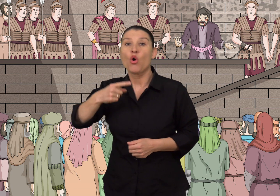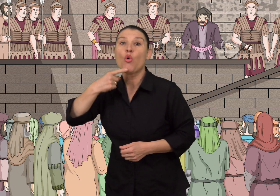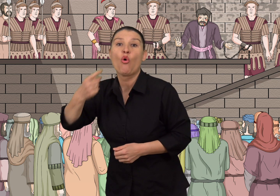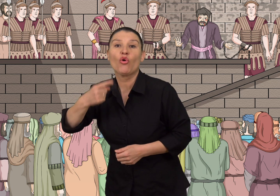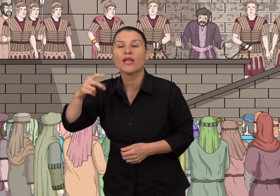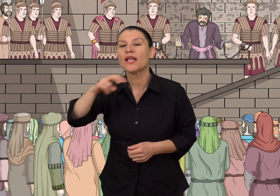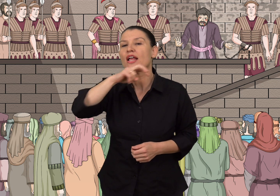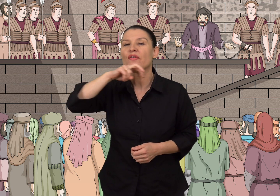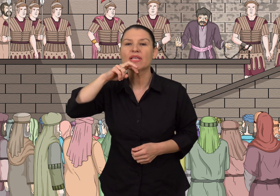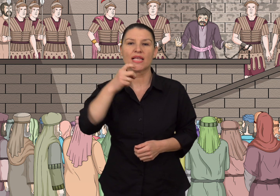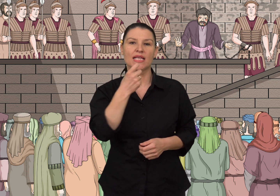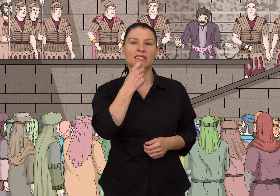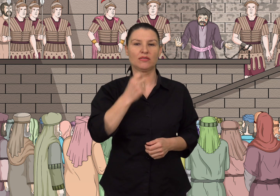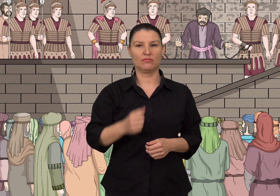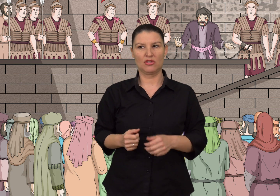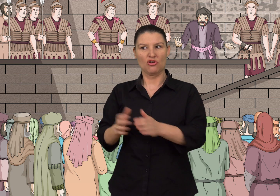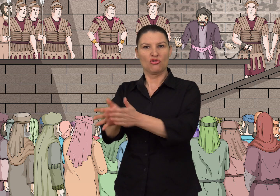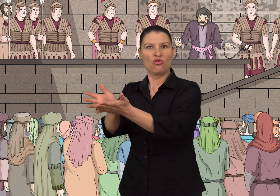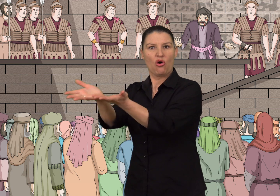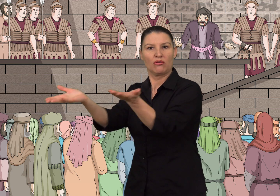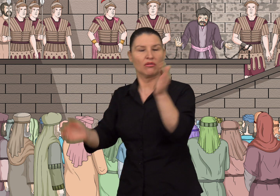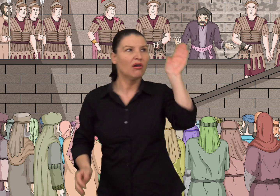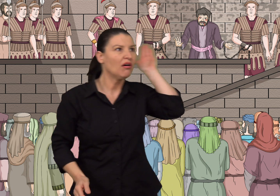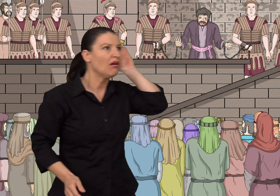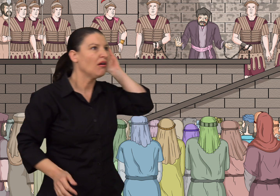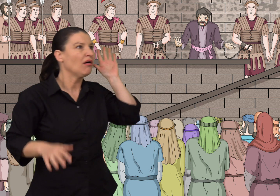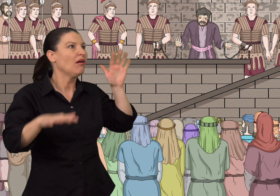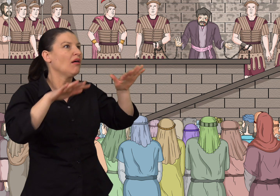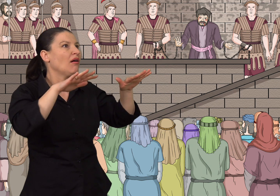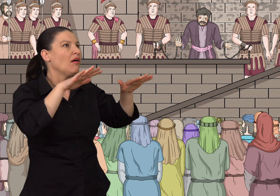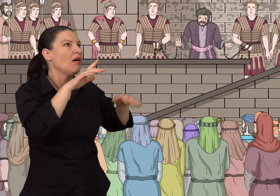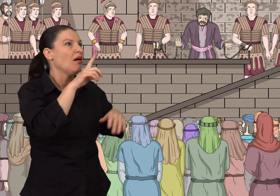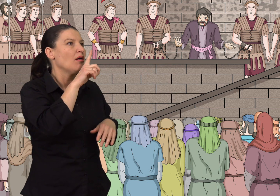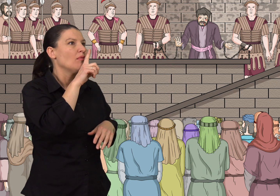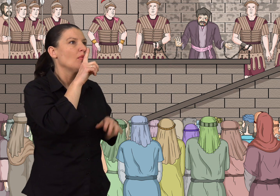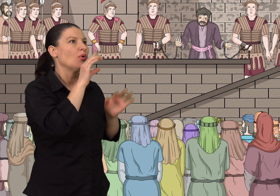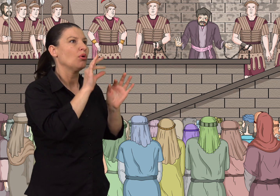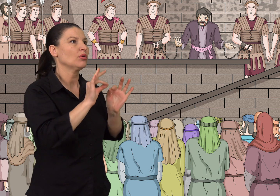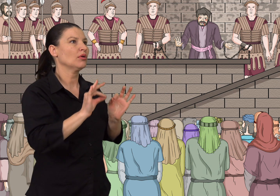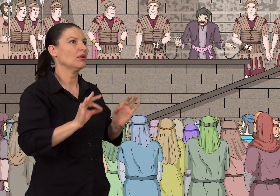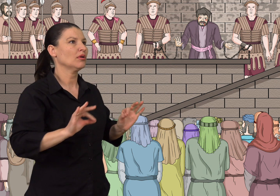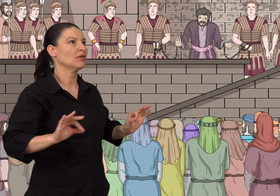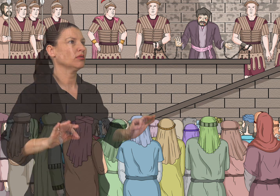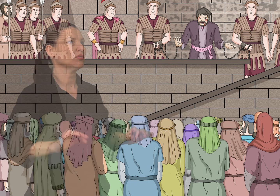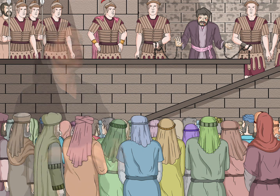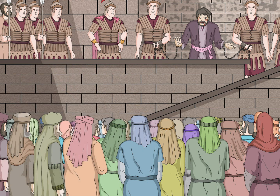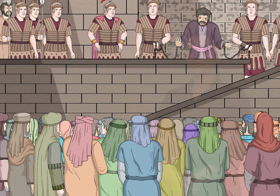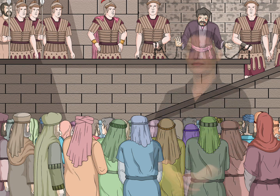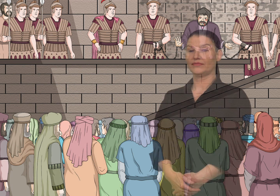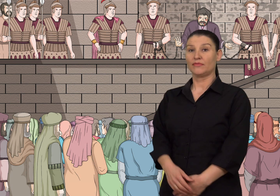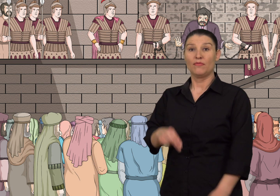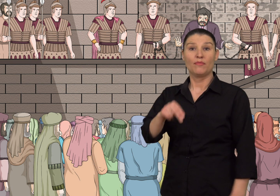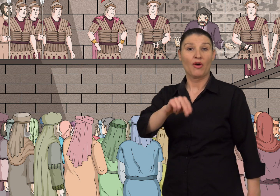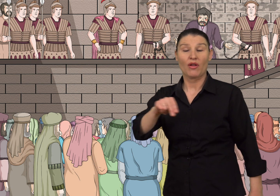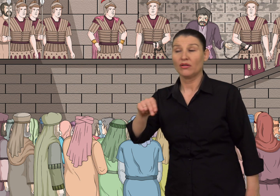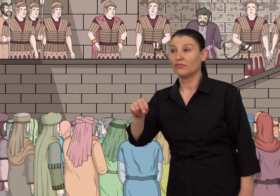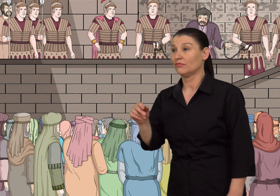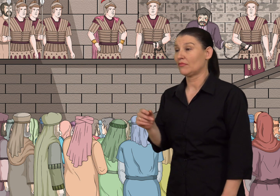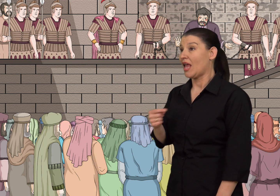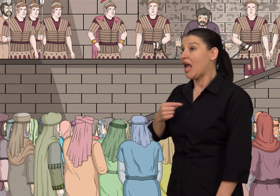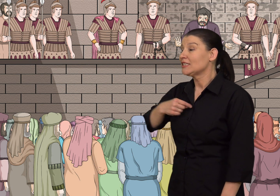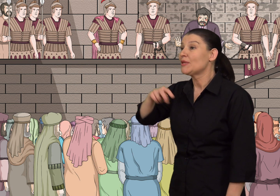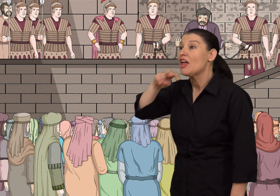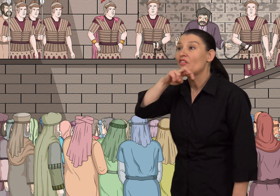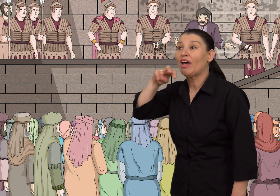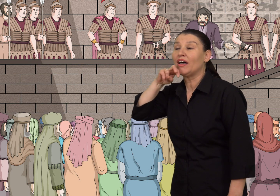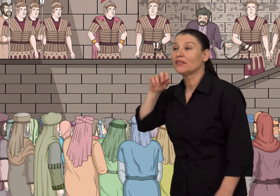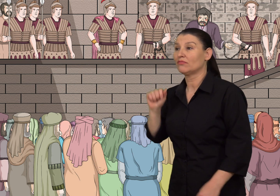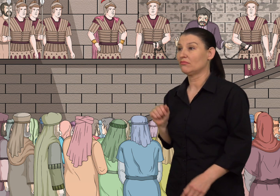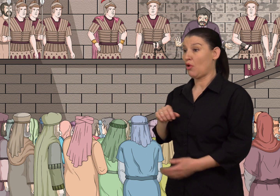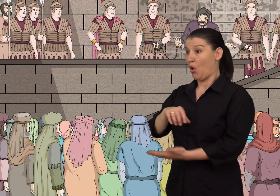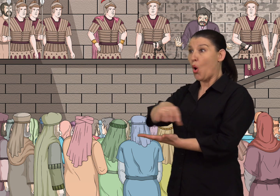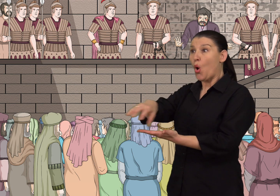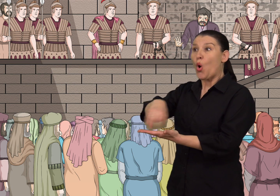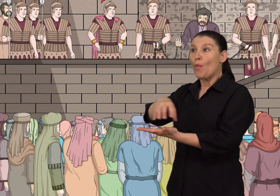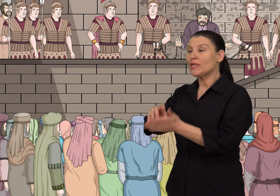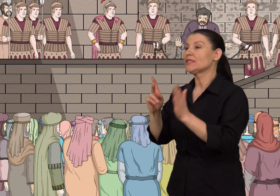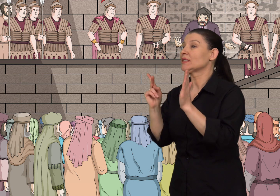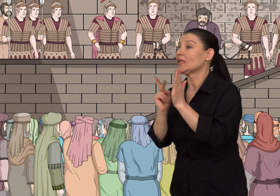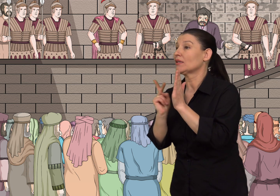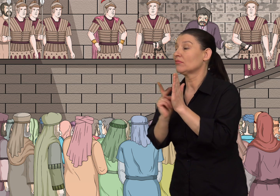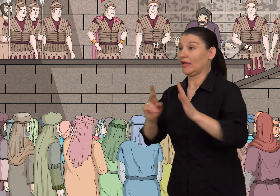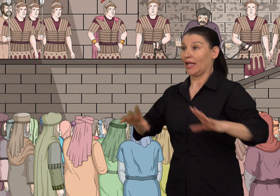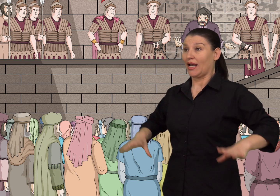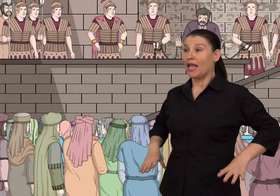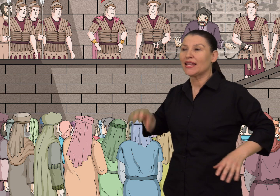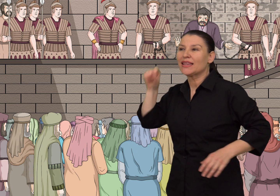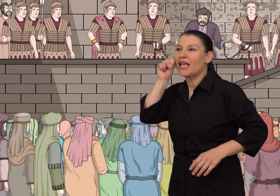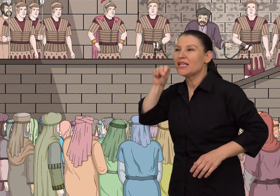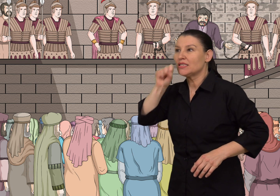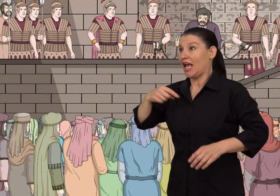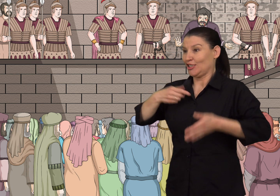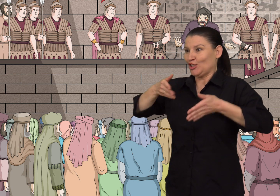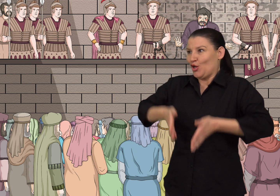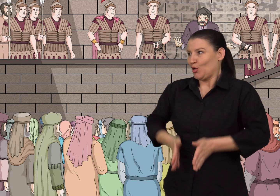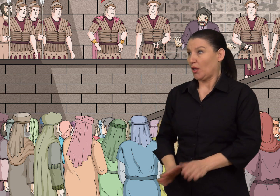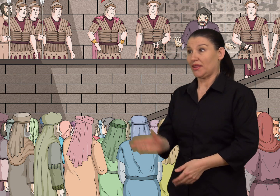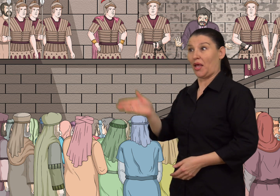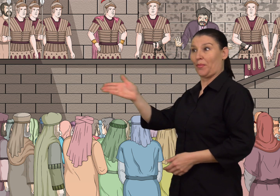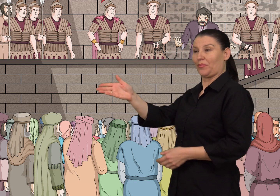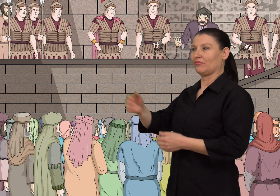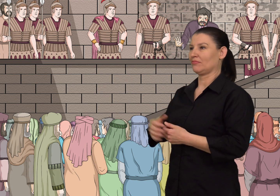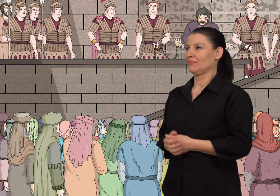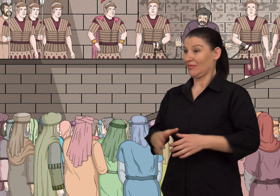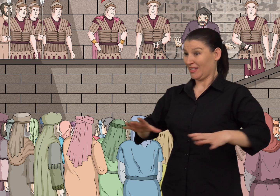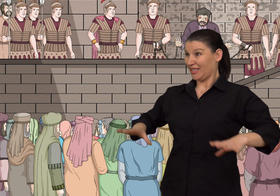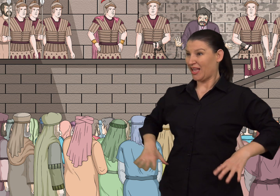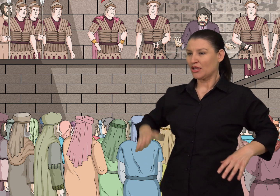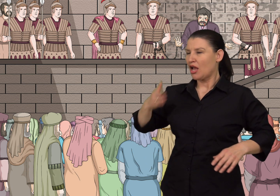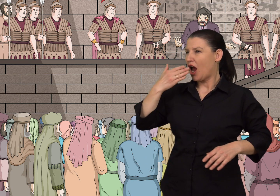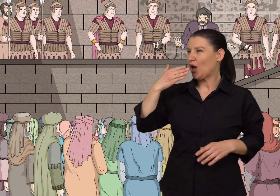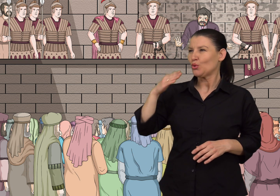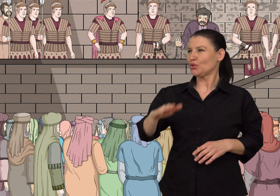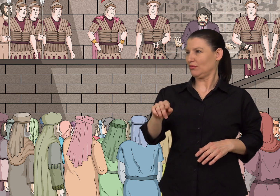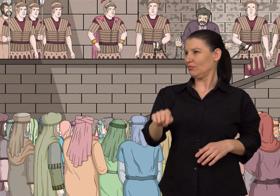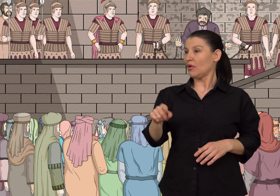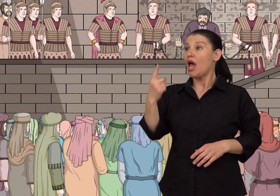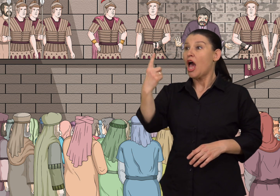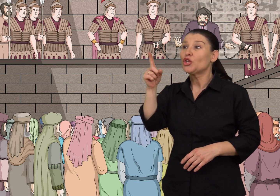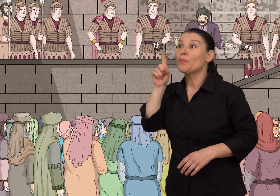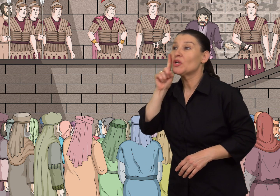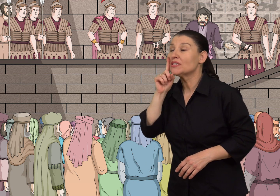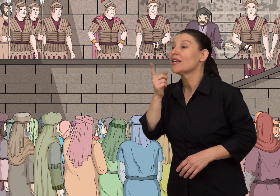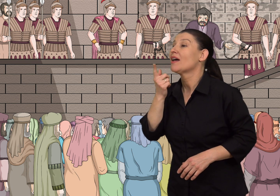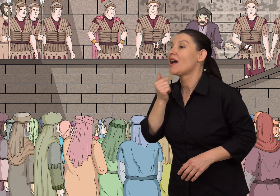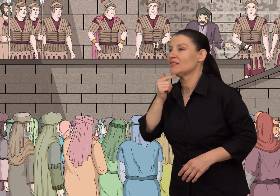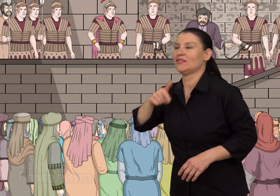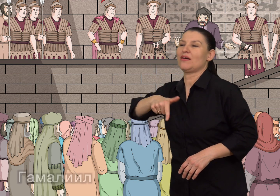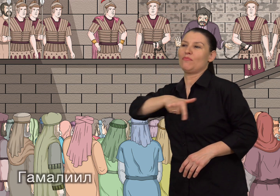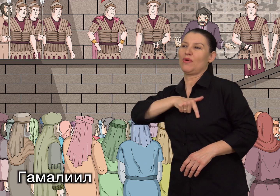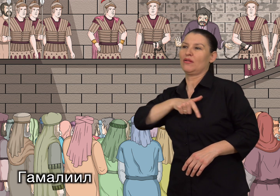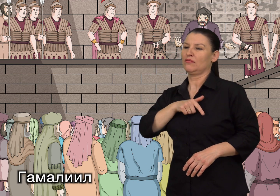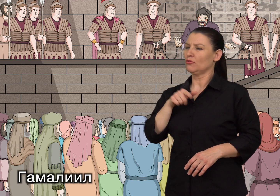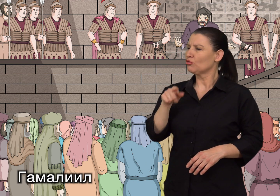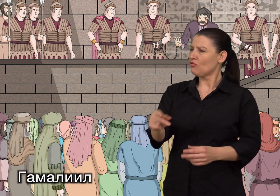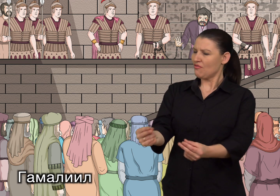When they heard him speak to them in Hebrew, they became even more silent.